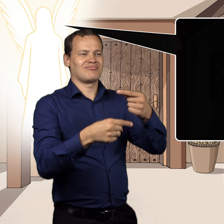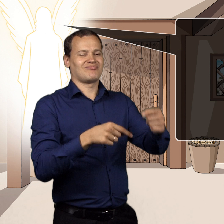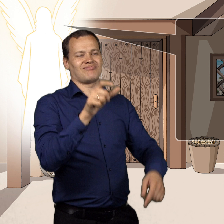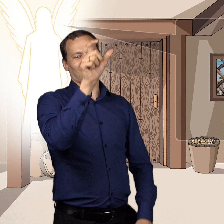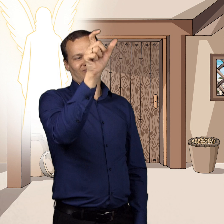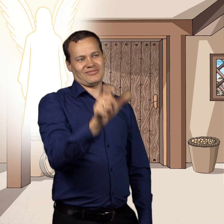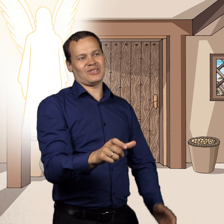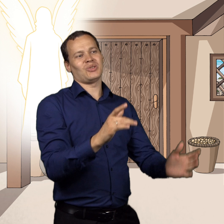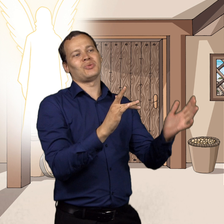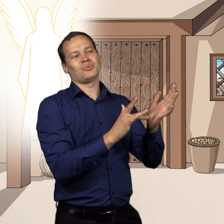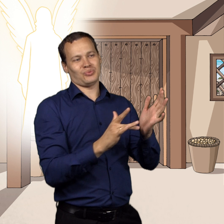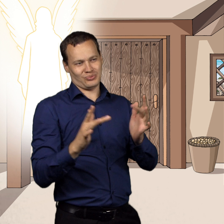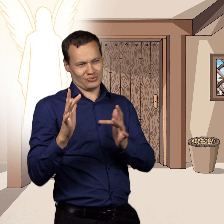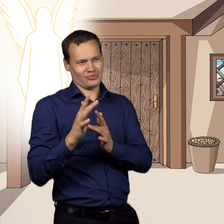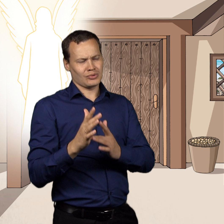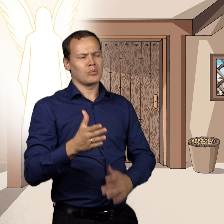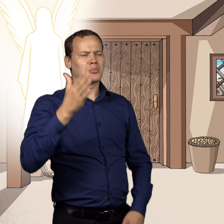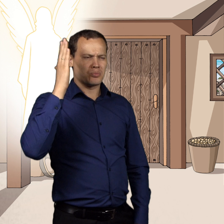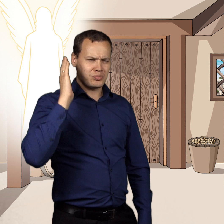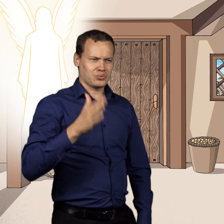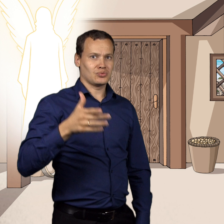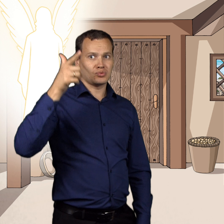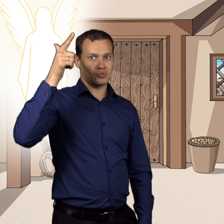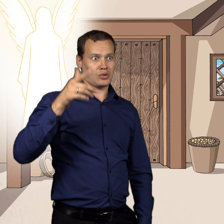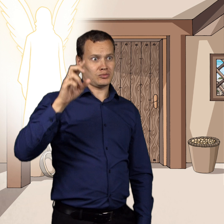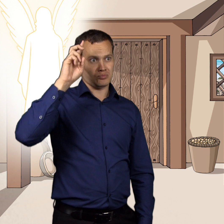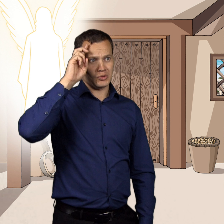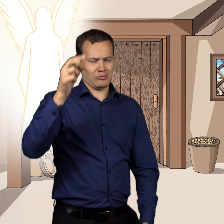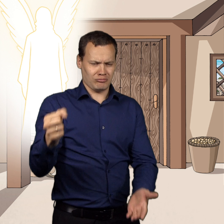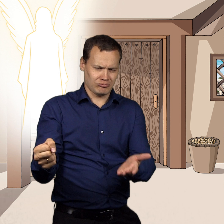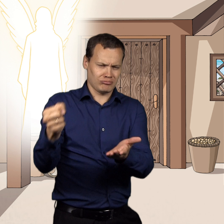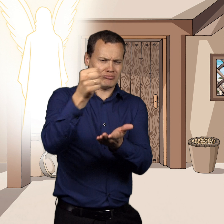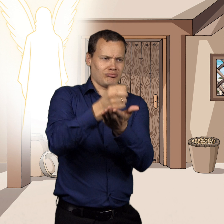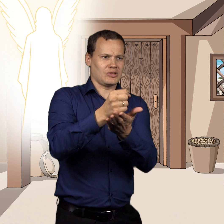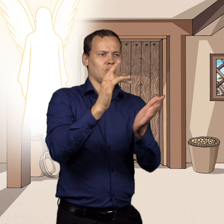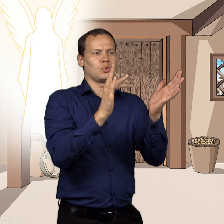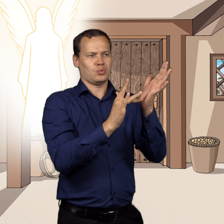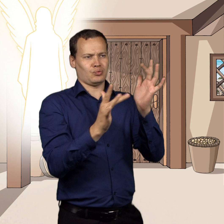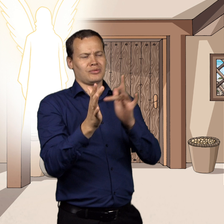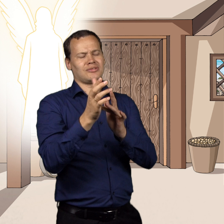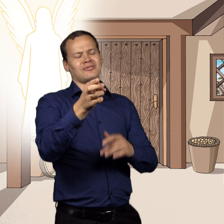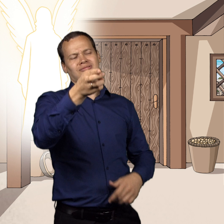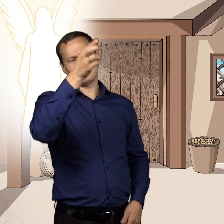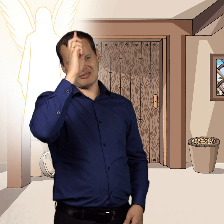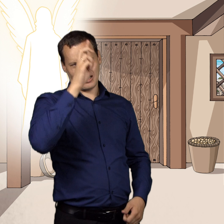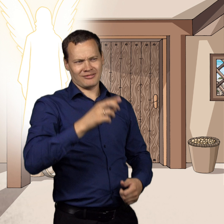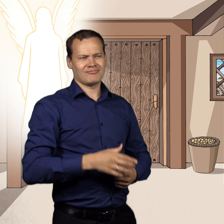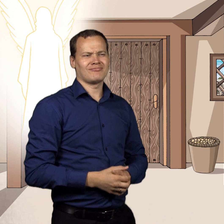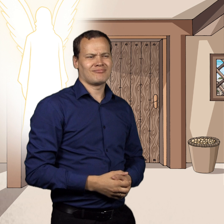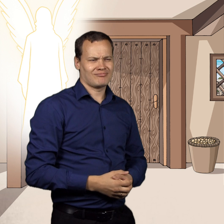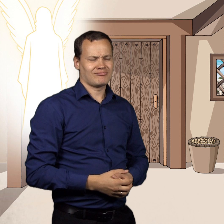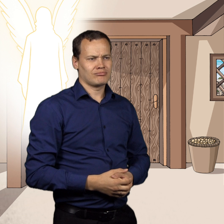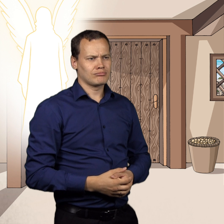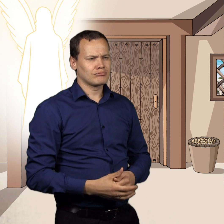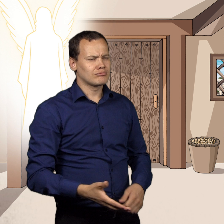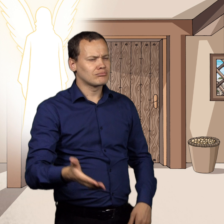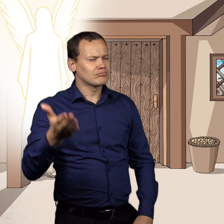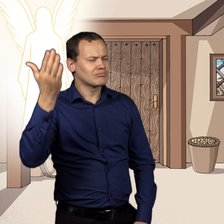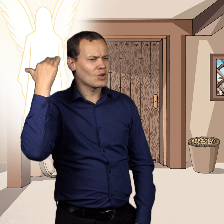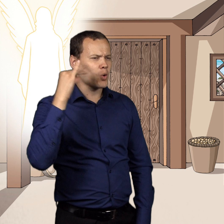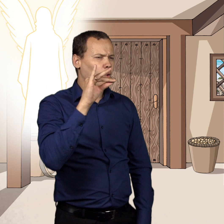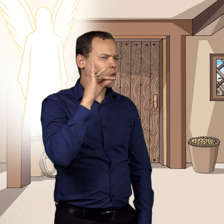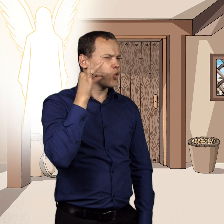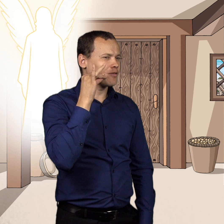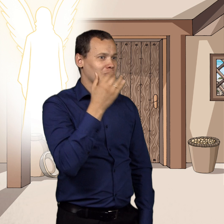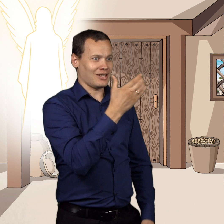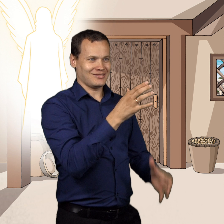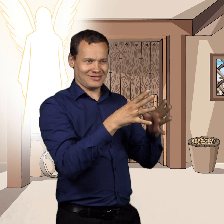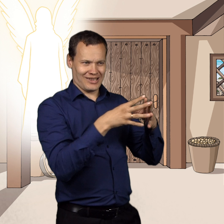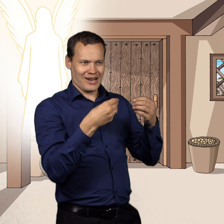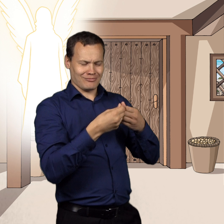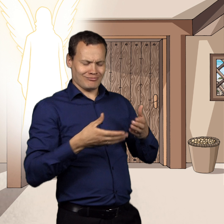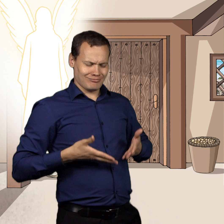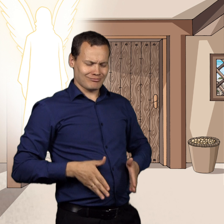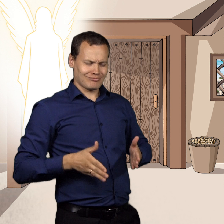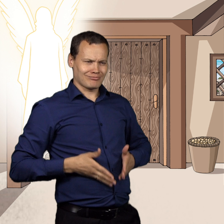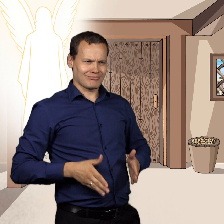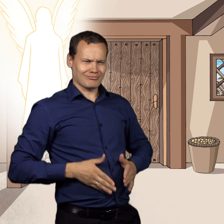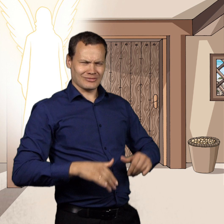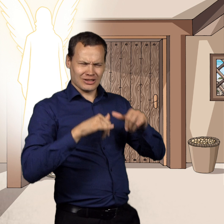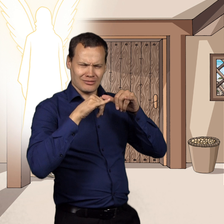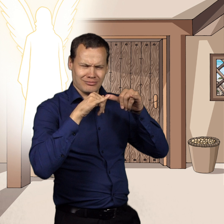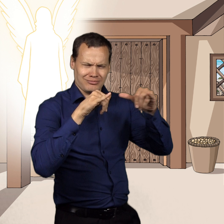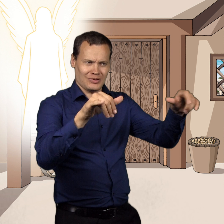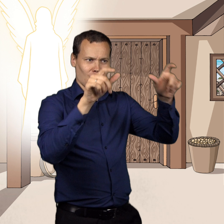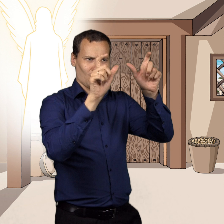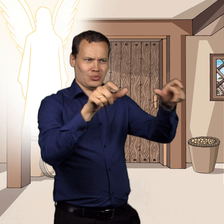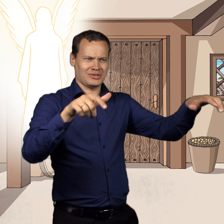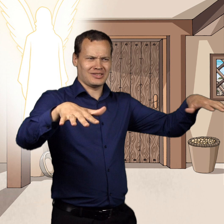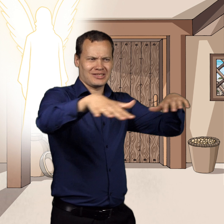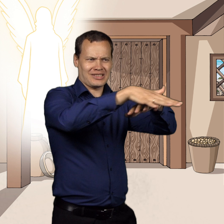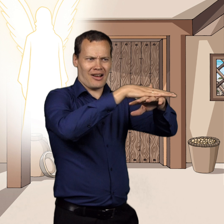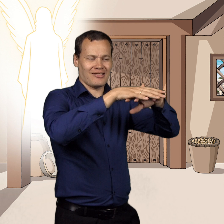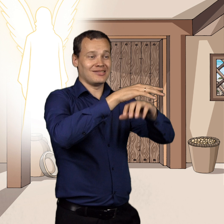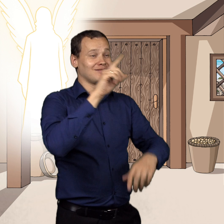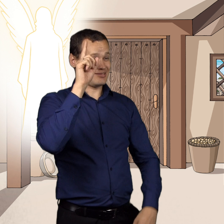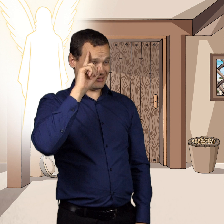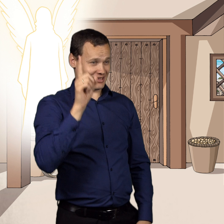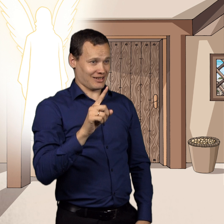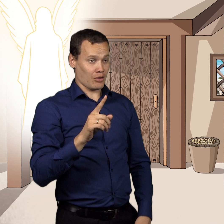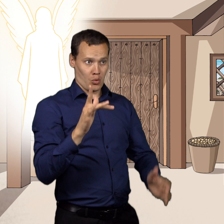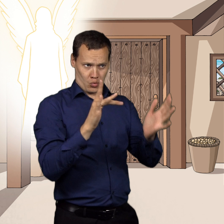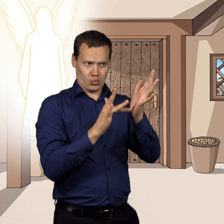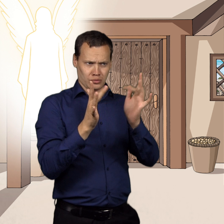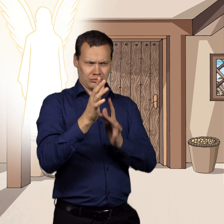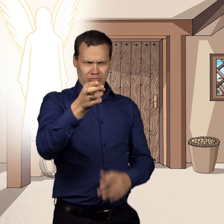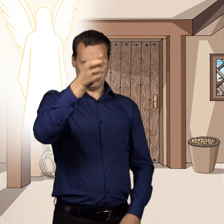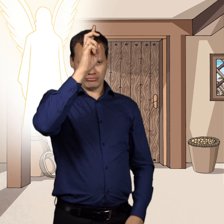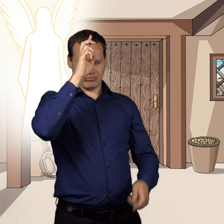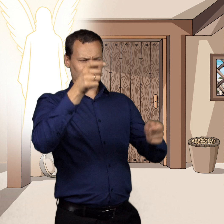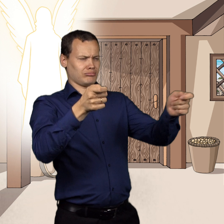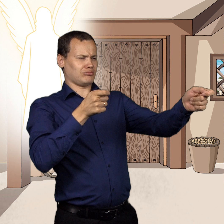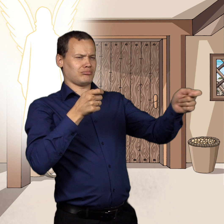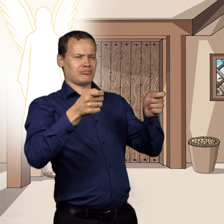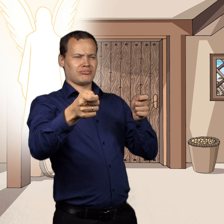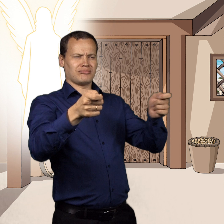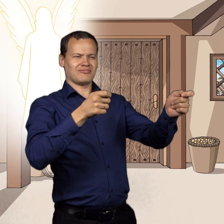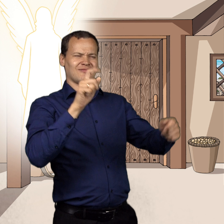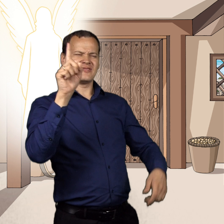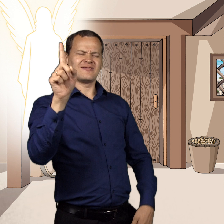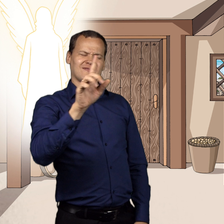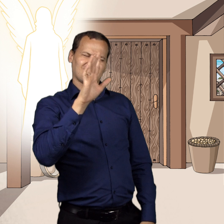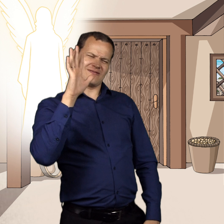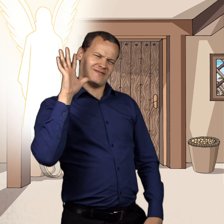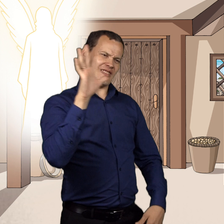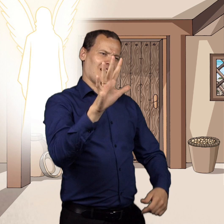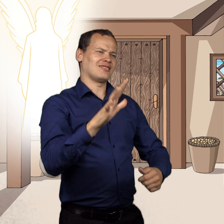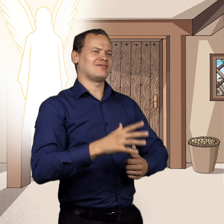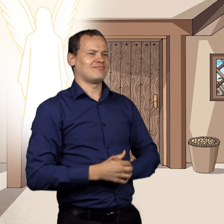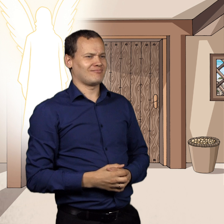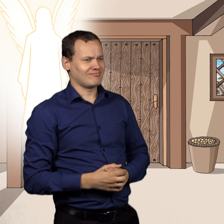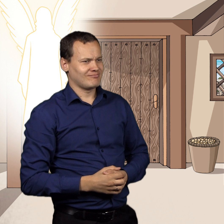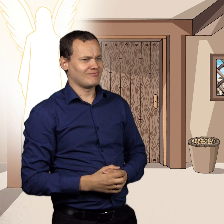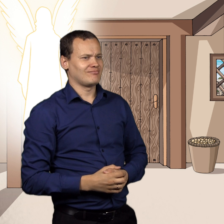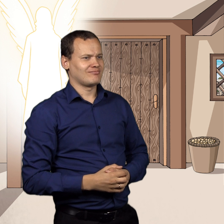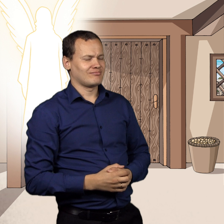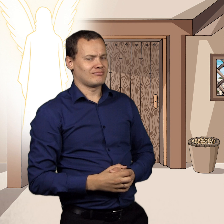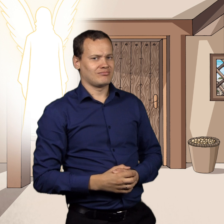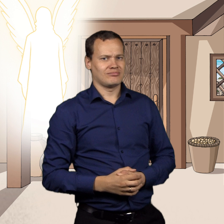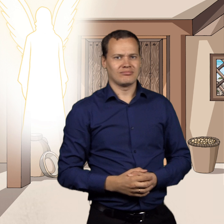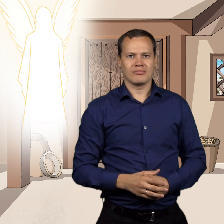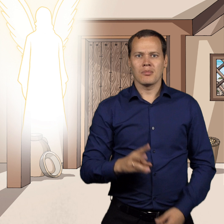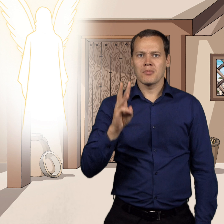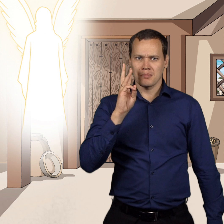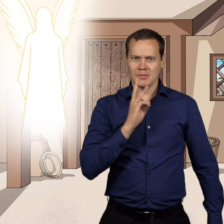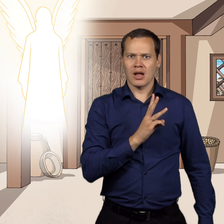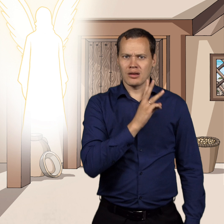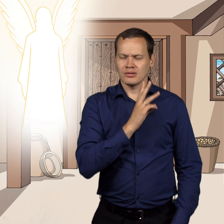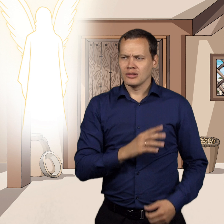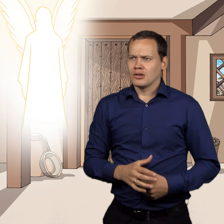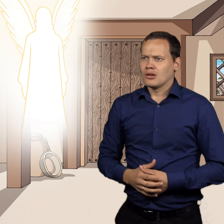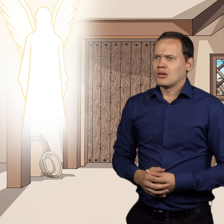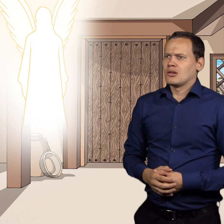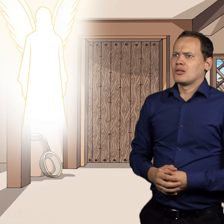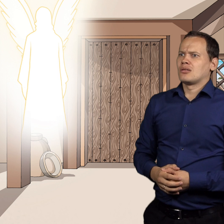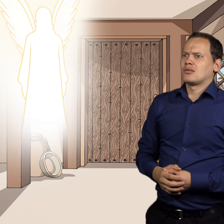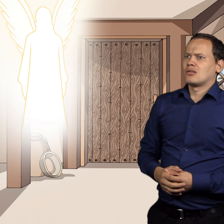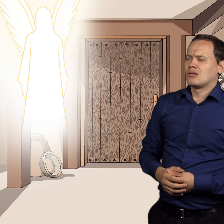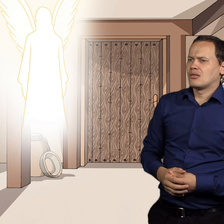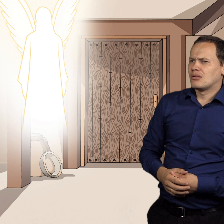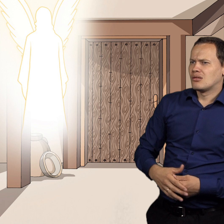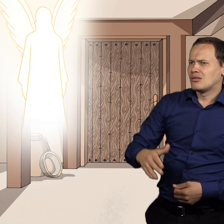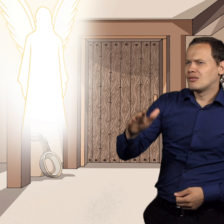His kingdom will never end!” “How can this be,” Mary asked the angel, “since I am a virgin?”